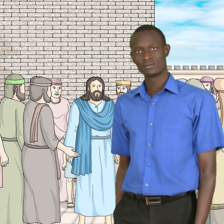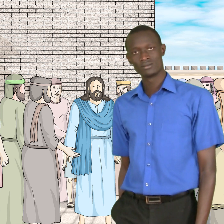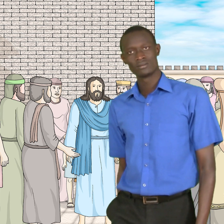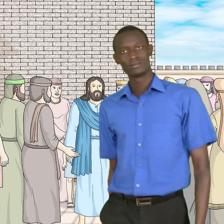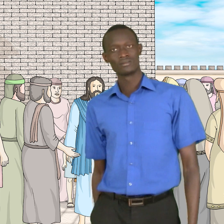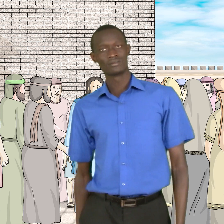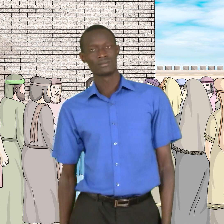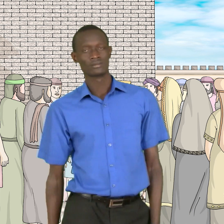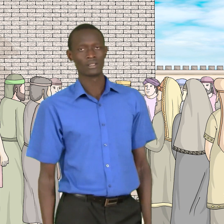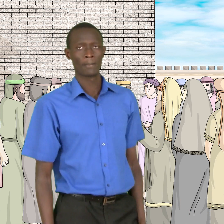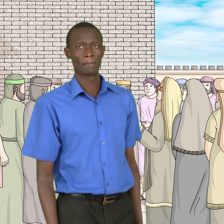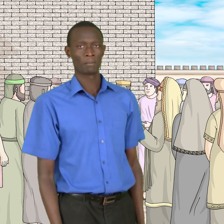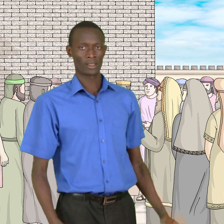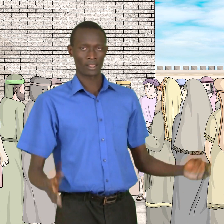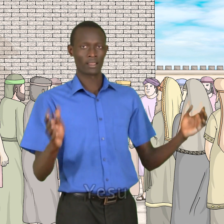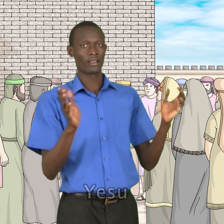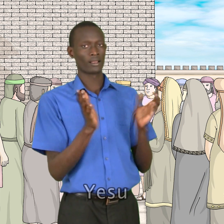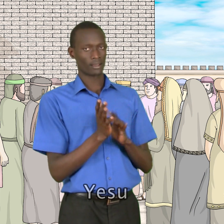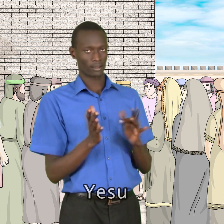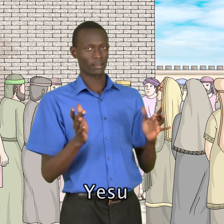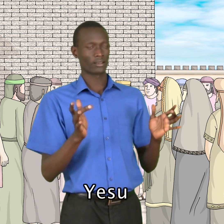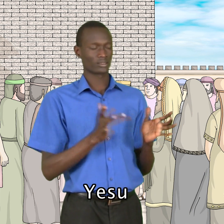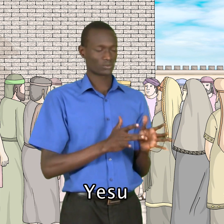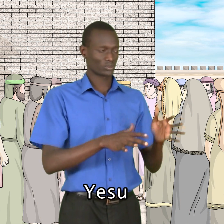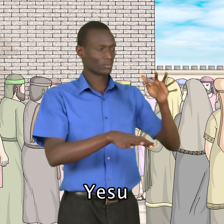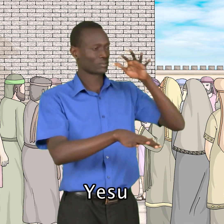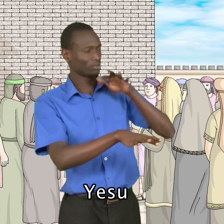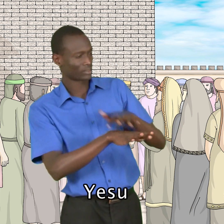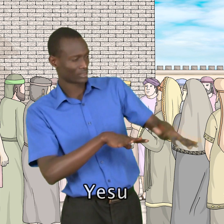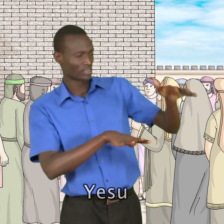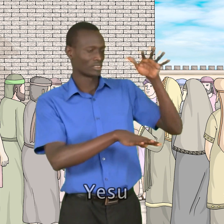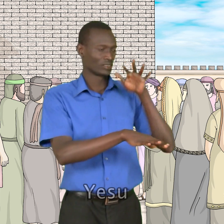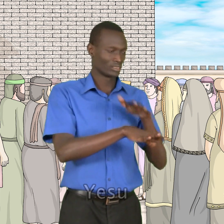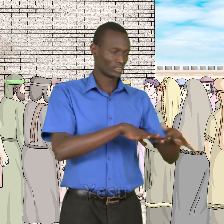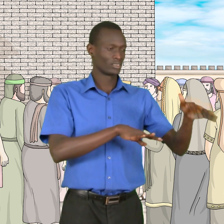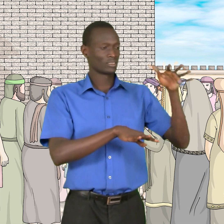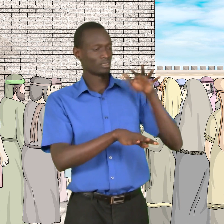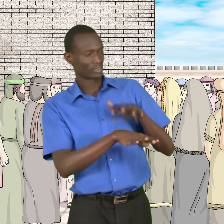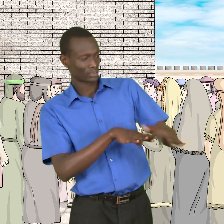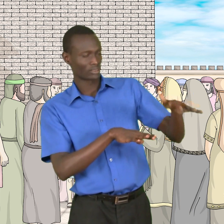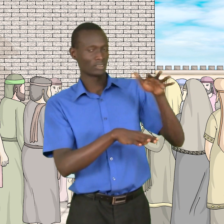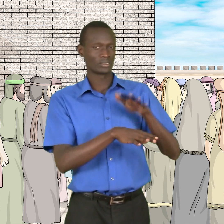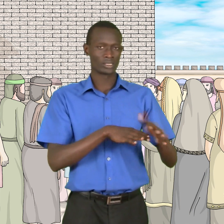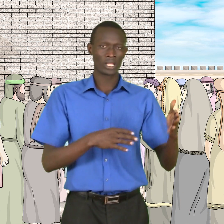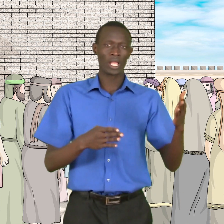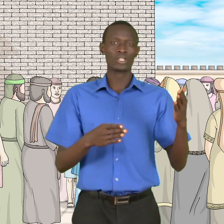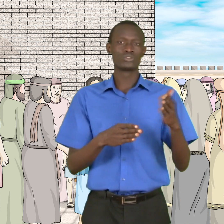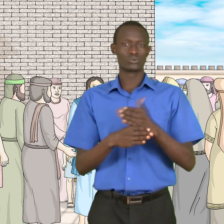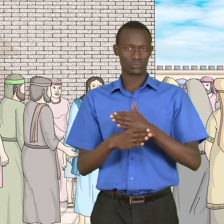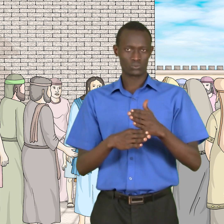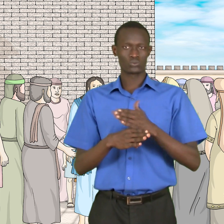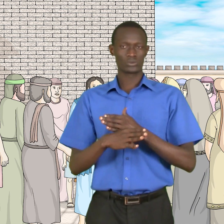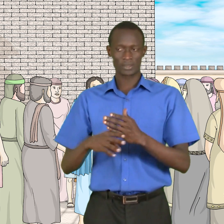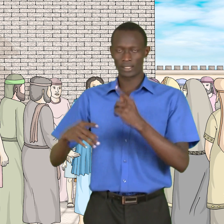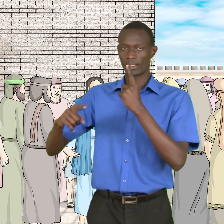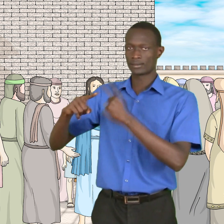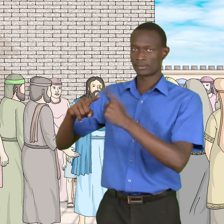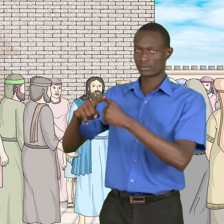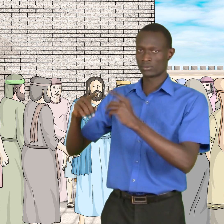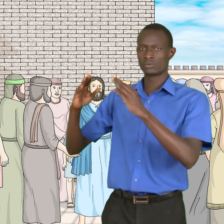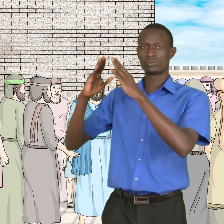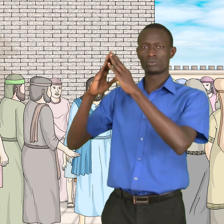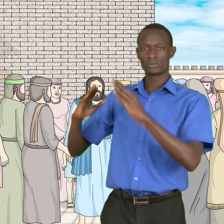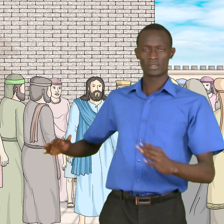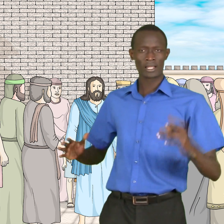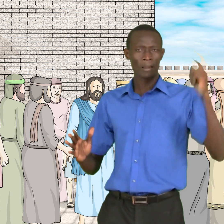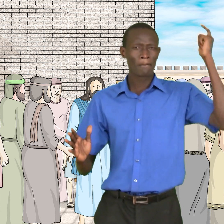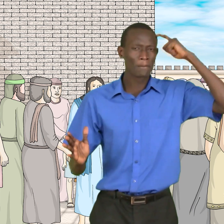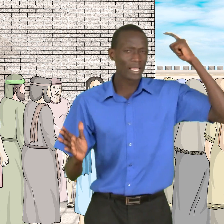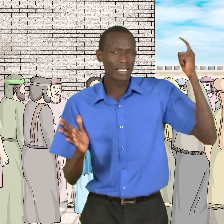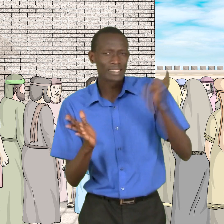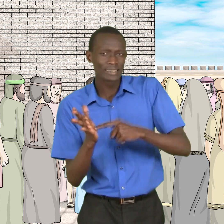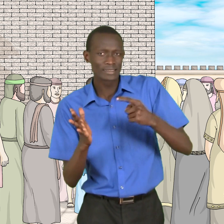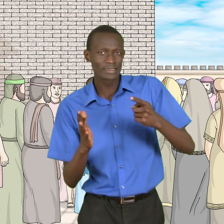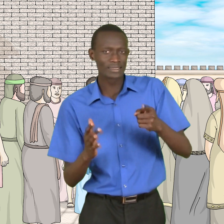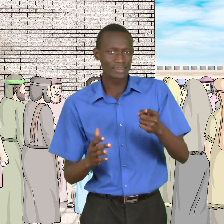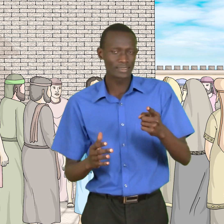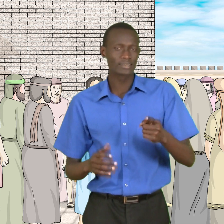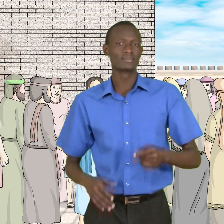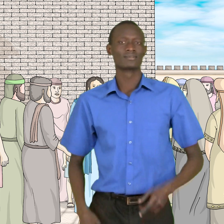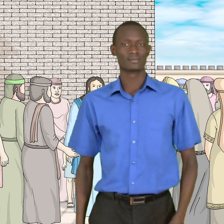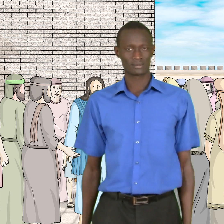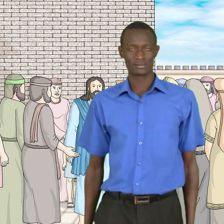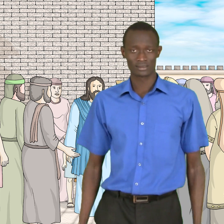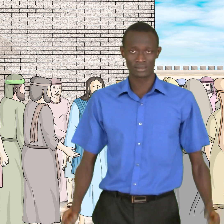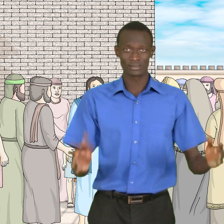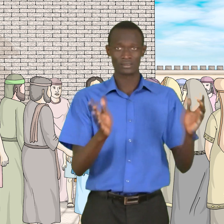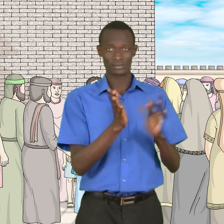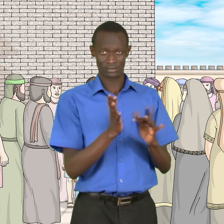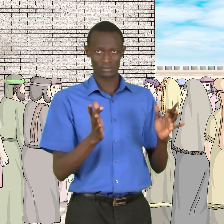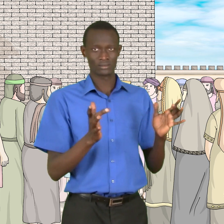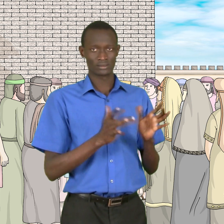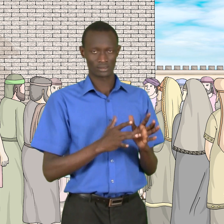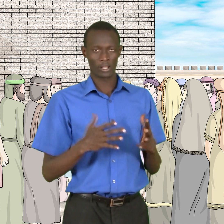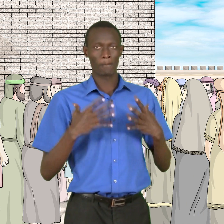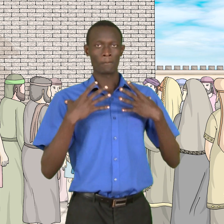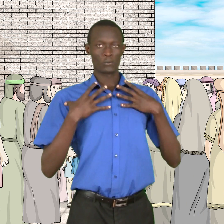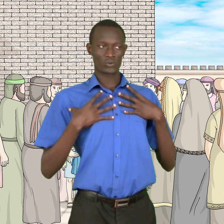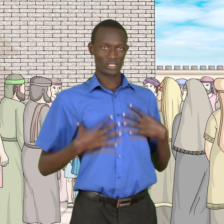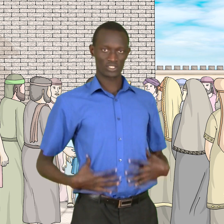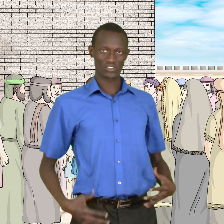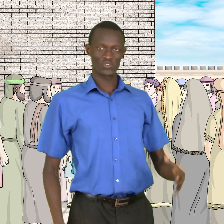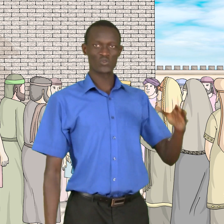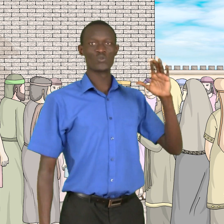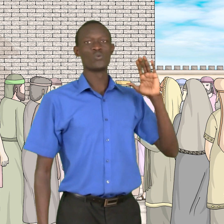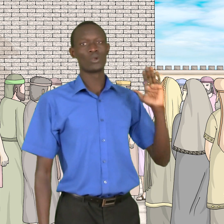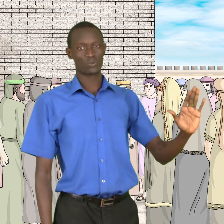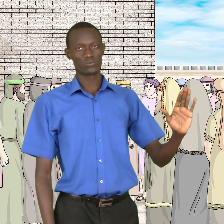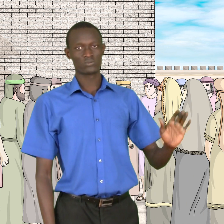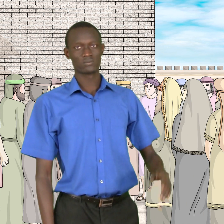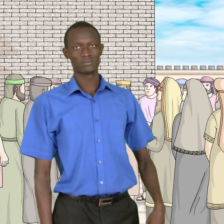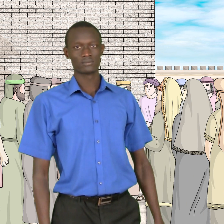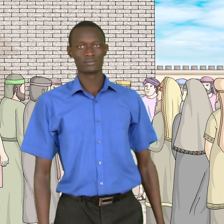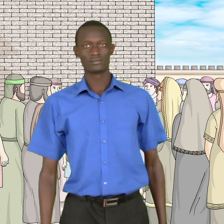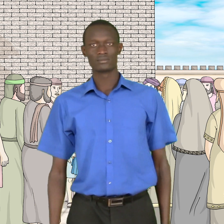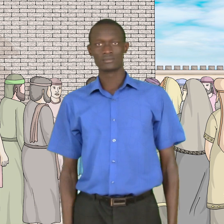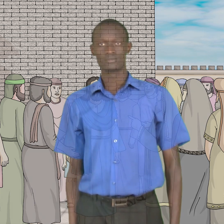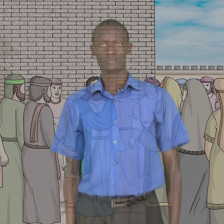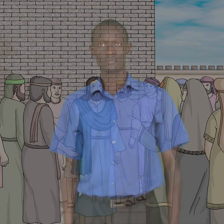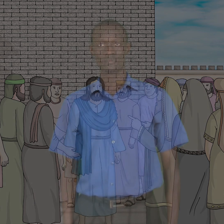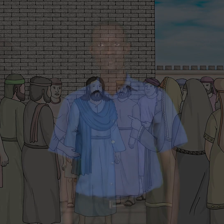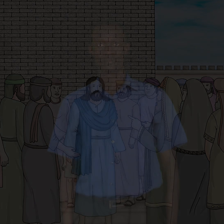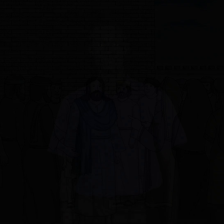But Jesus was speaking about the temple of His body.